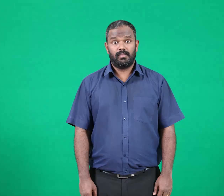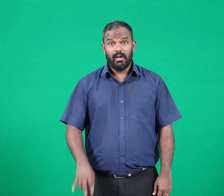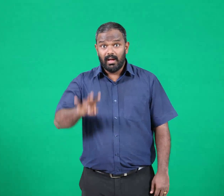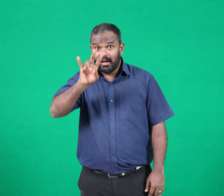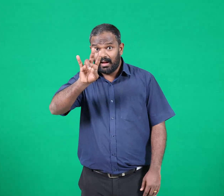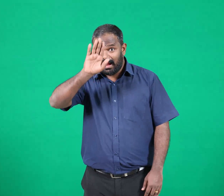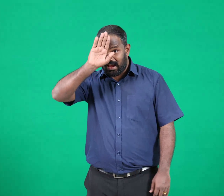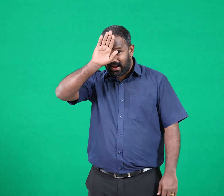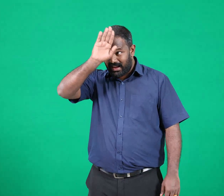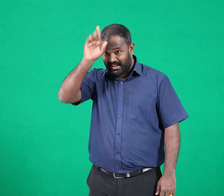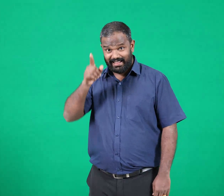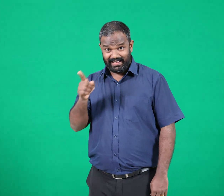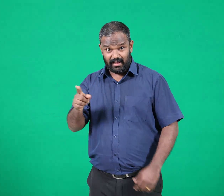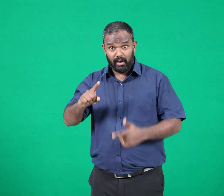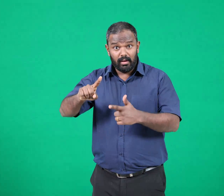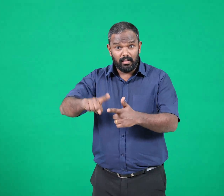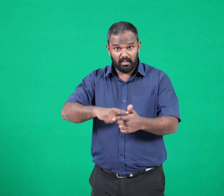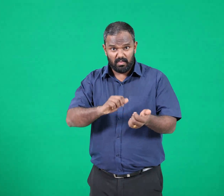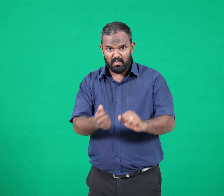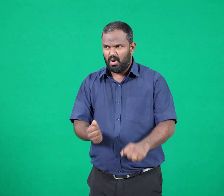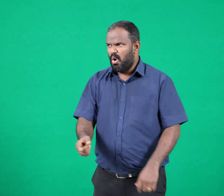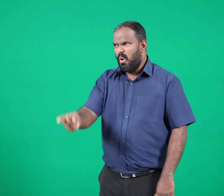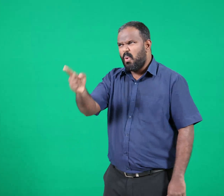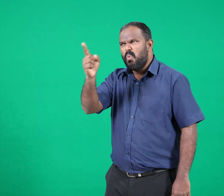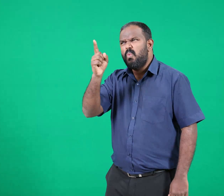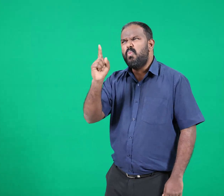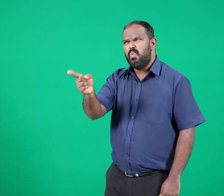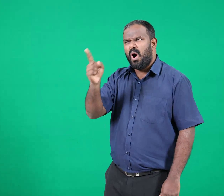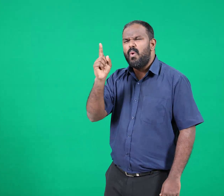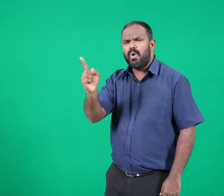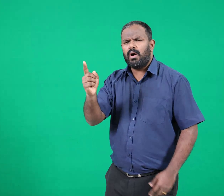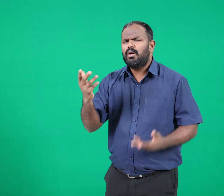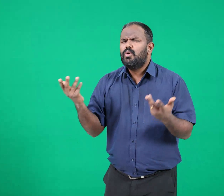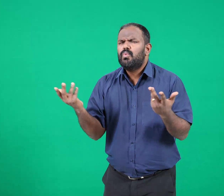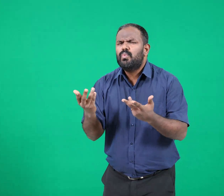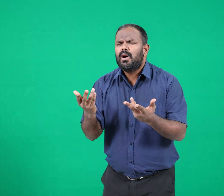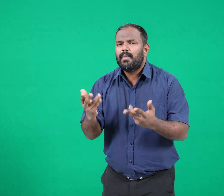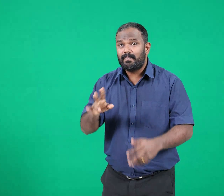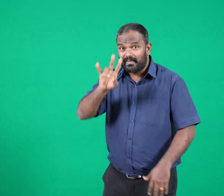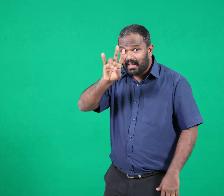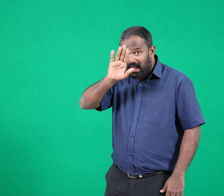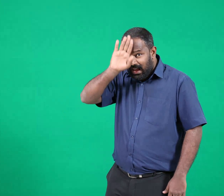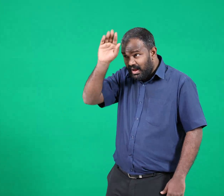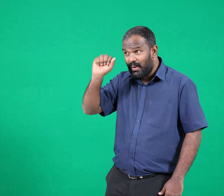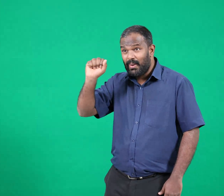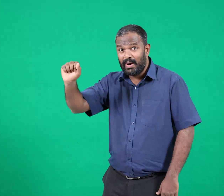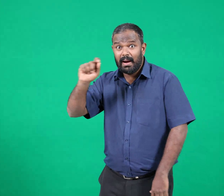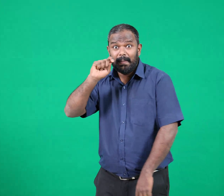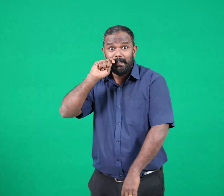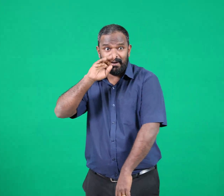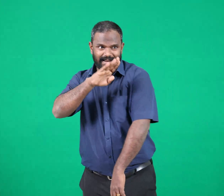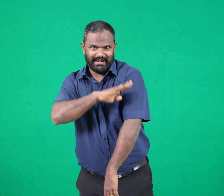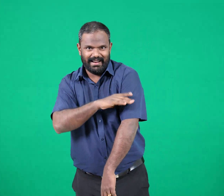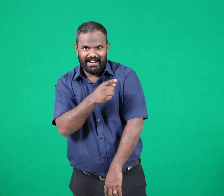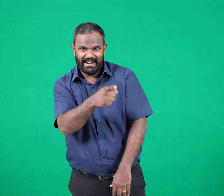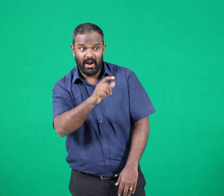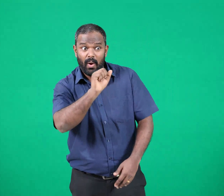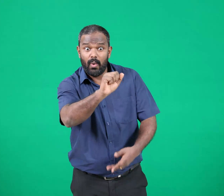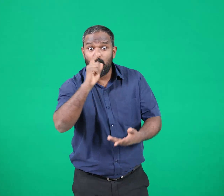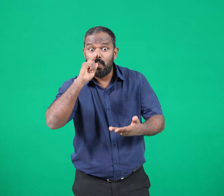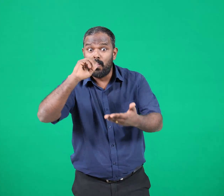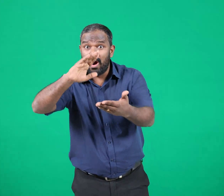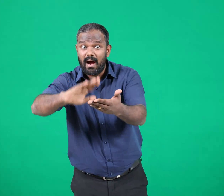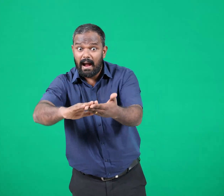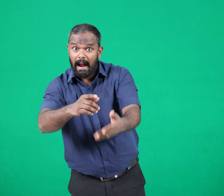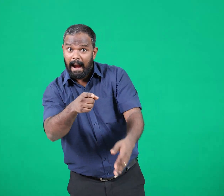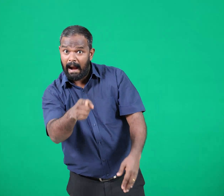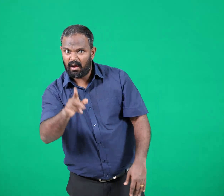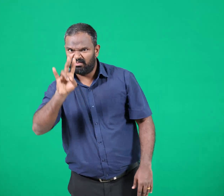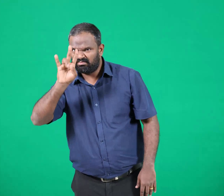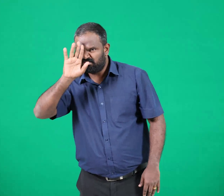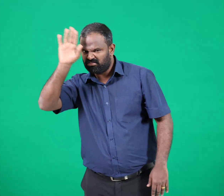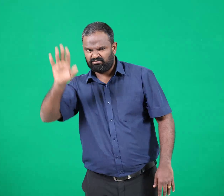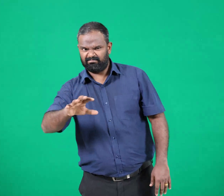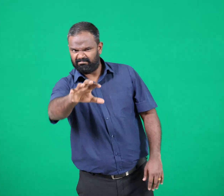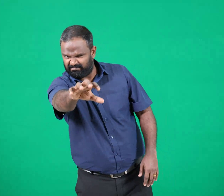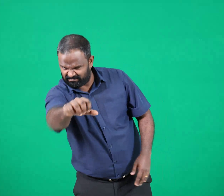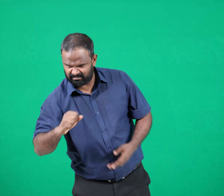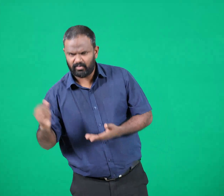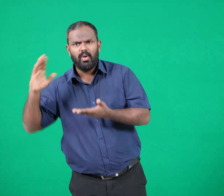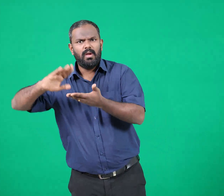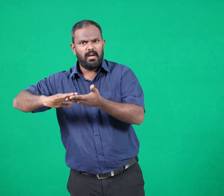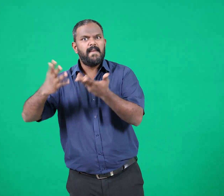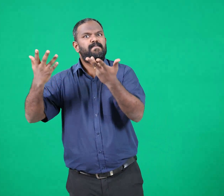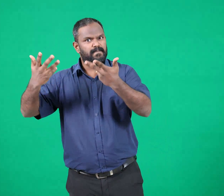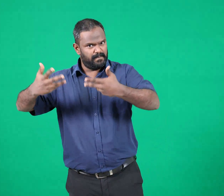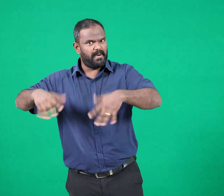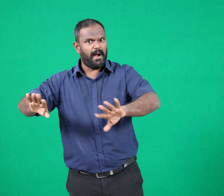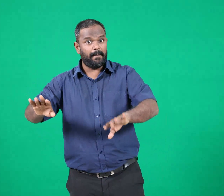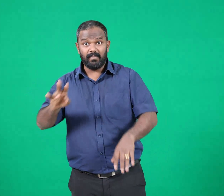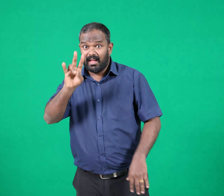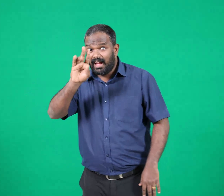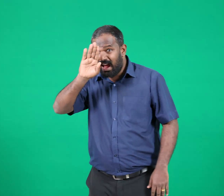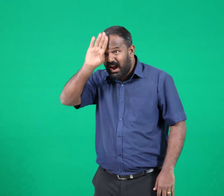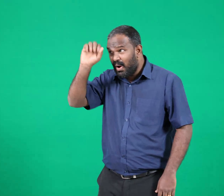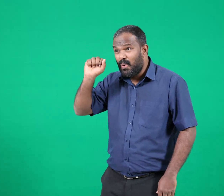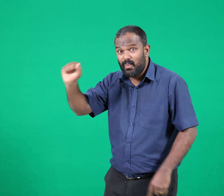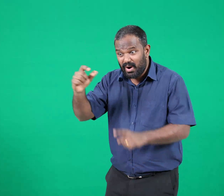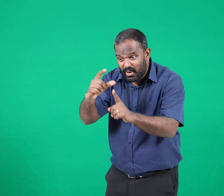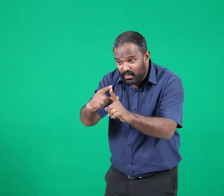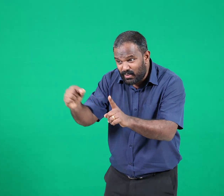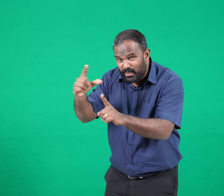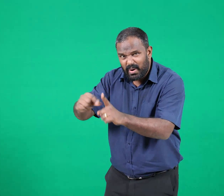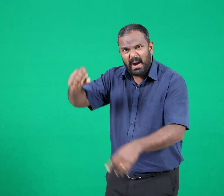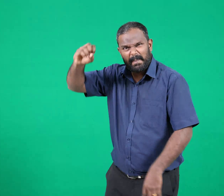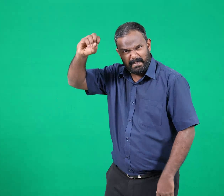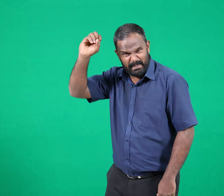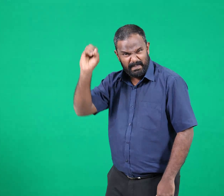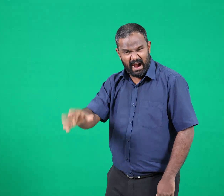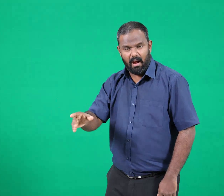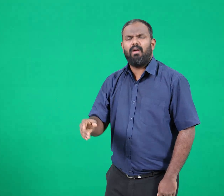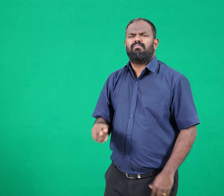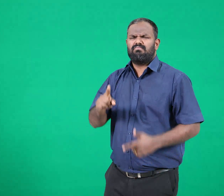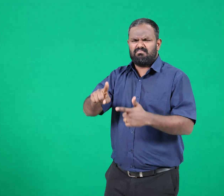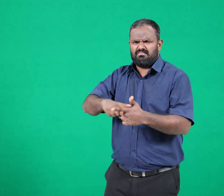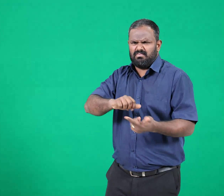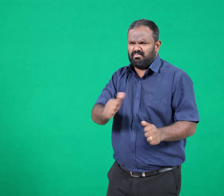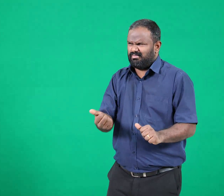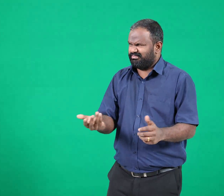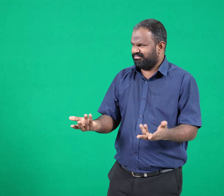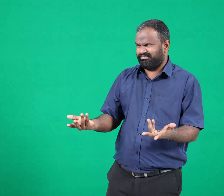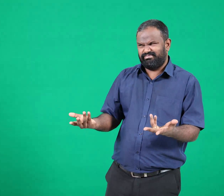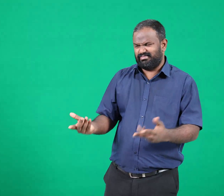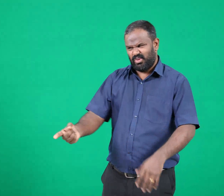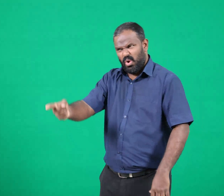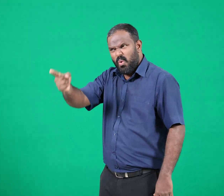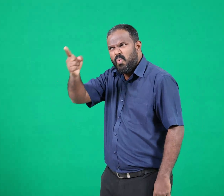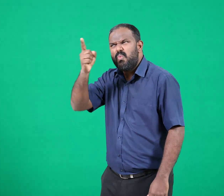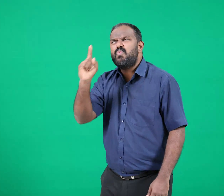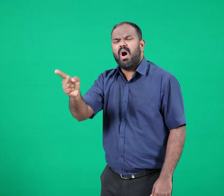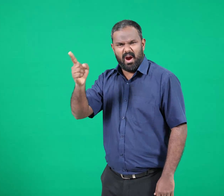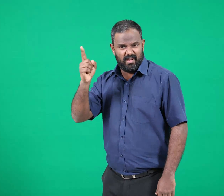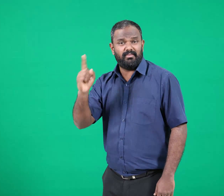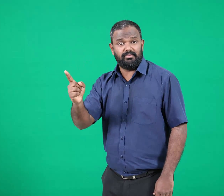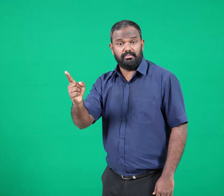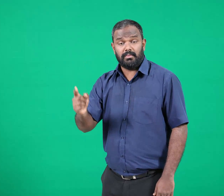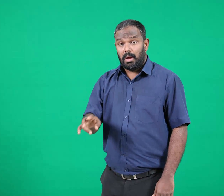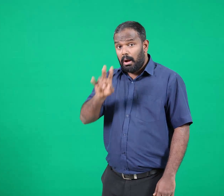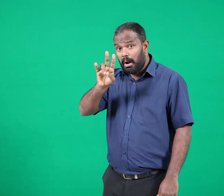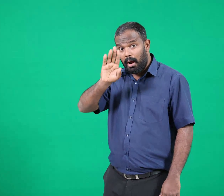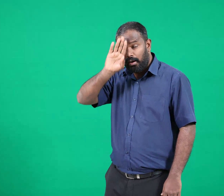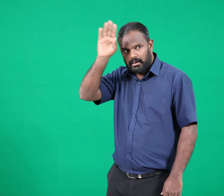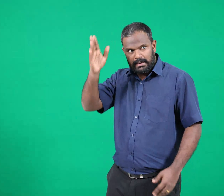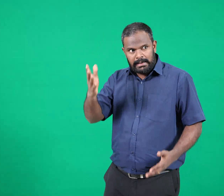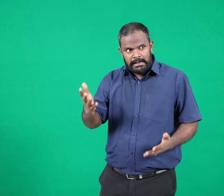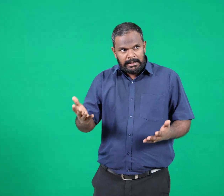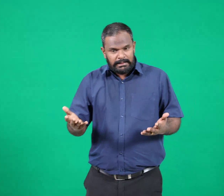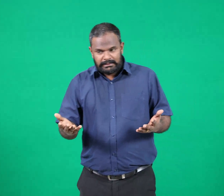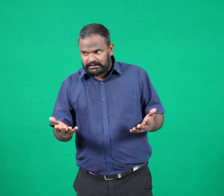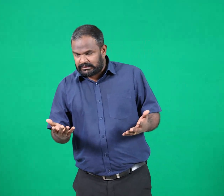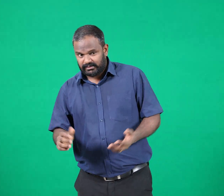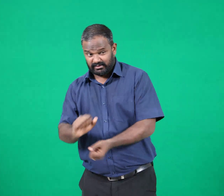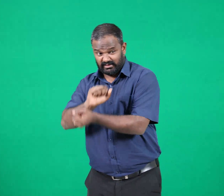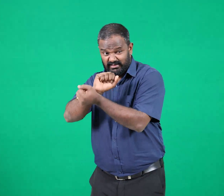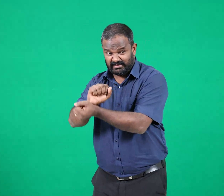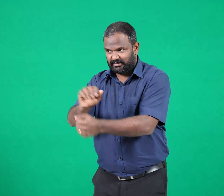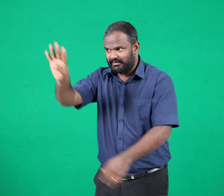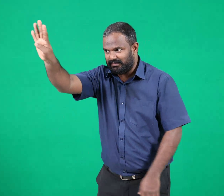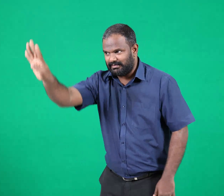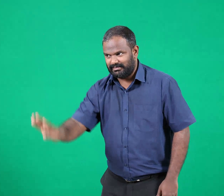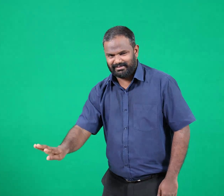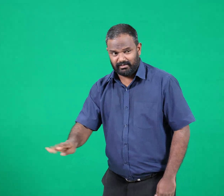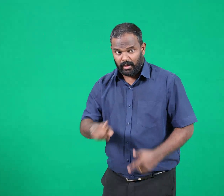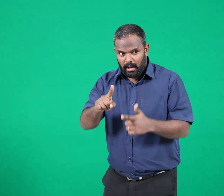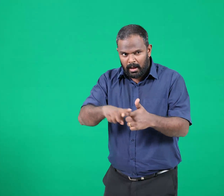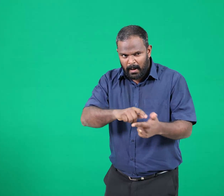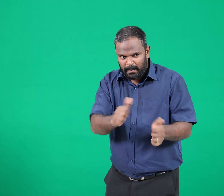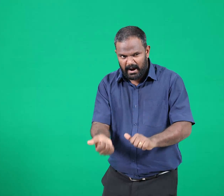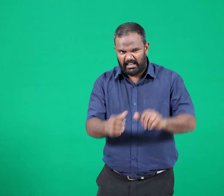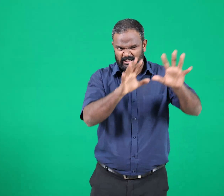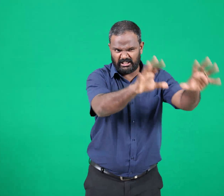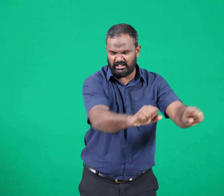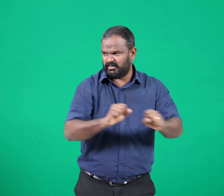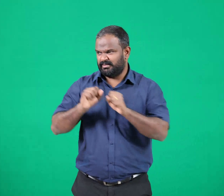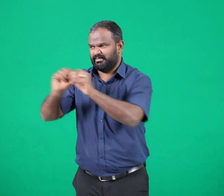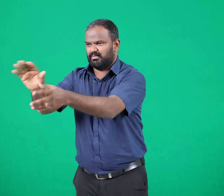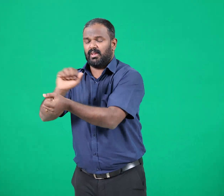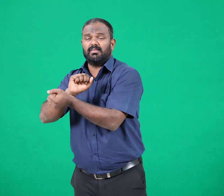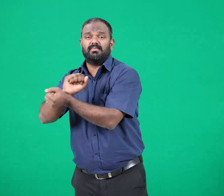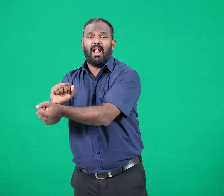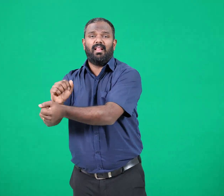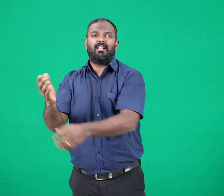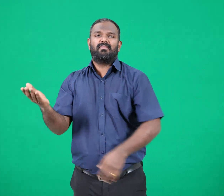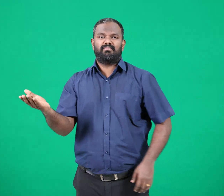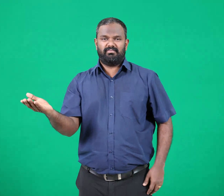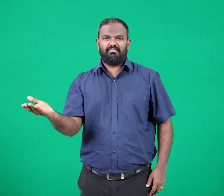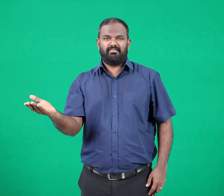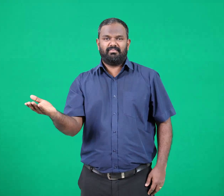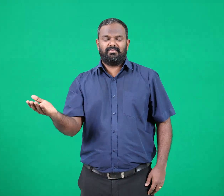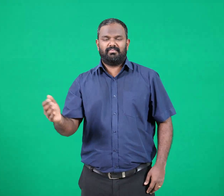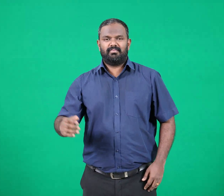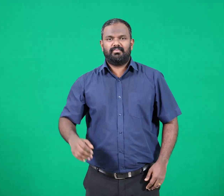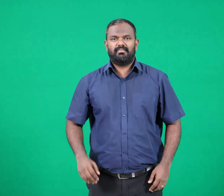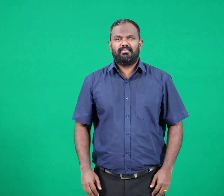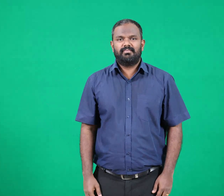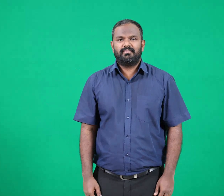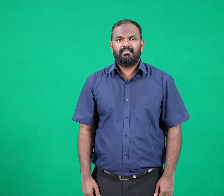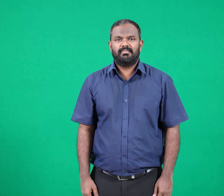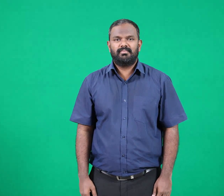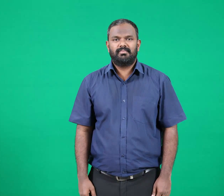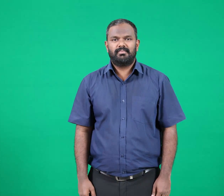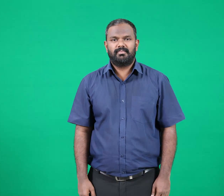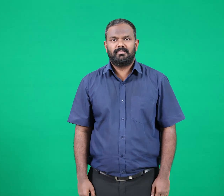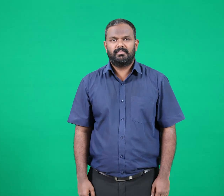But when he rebuked Herod the tetrarch regarding his brother's wife Herodias and all the evils he had done, Herod added this to them all: He locked John up in prison.